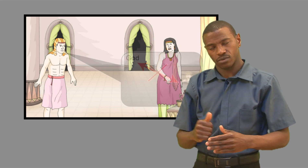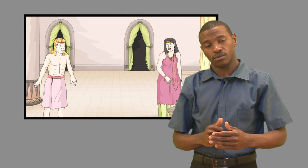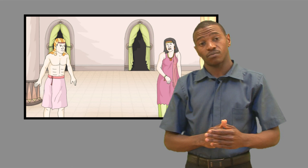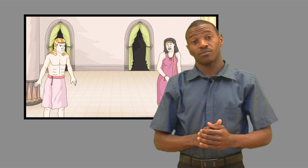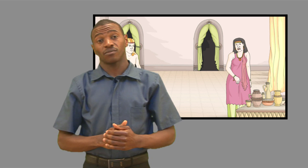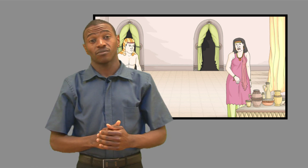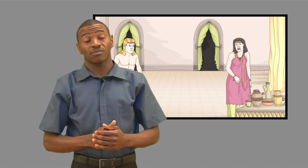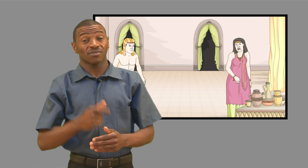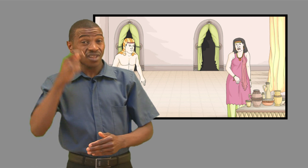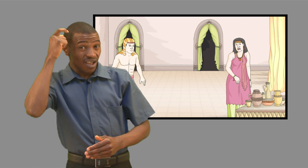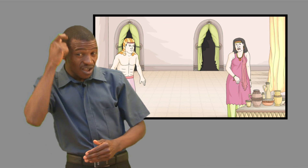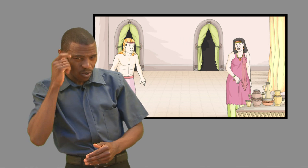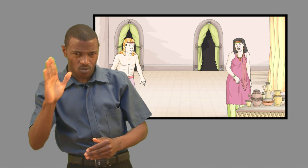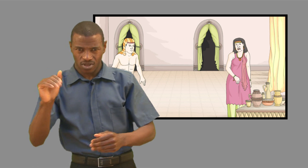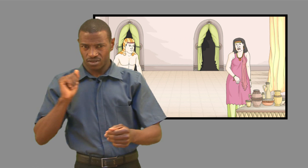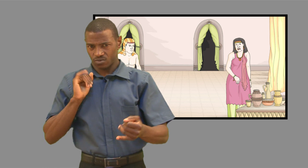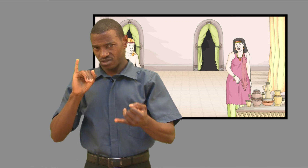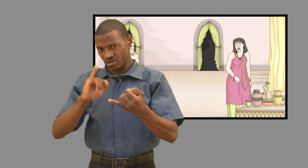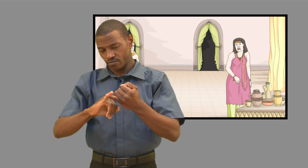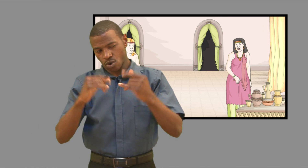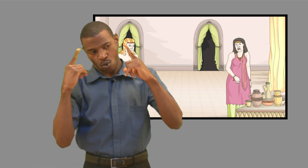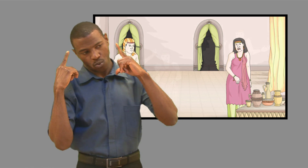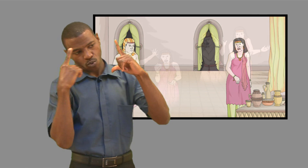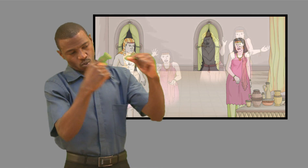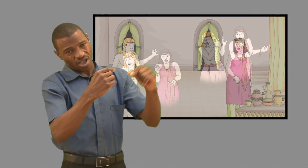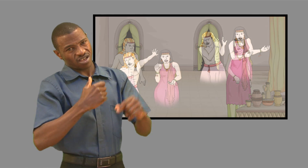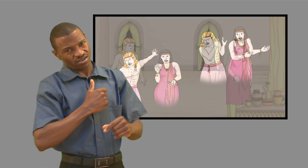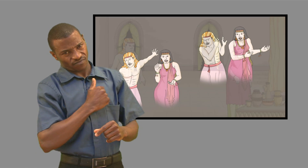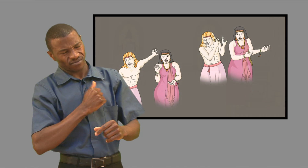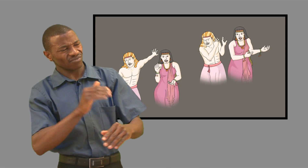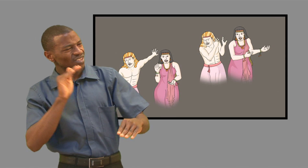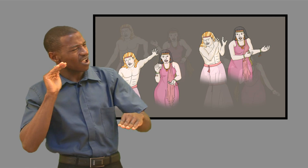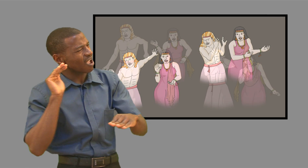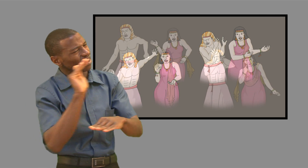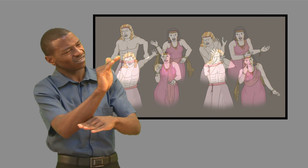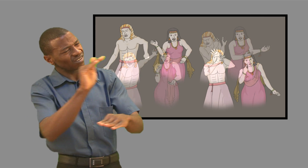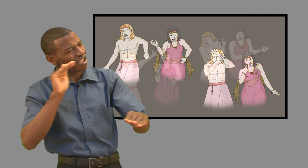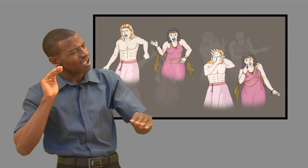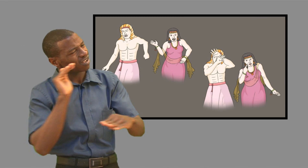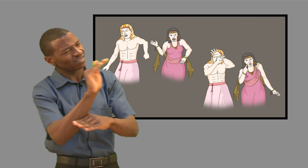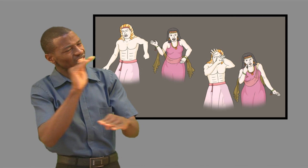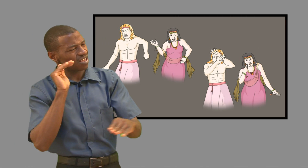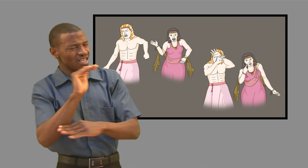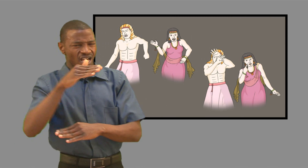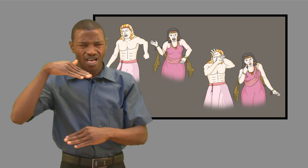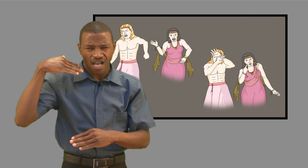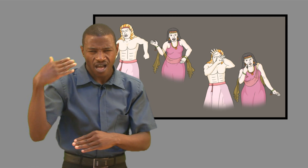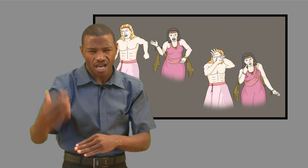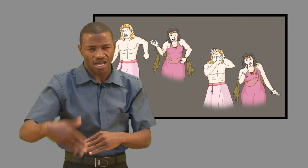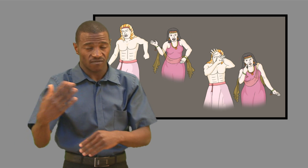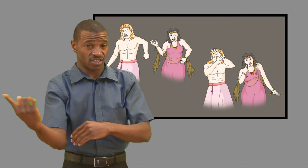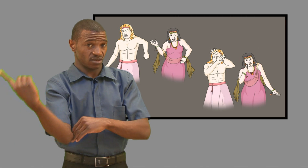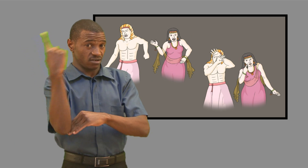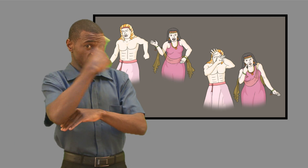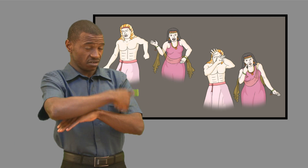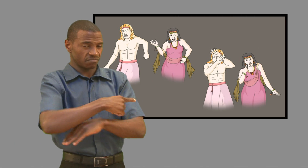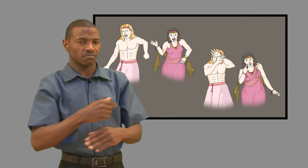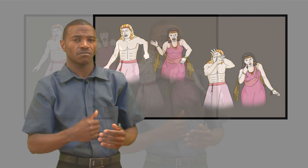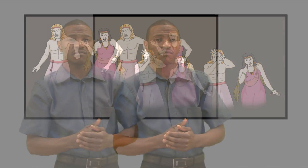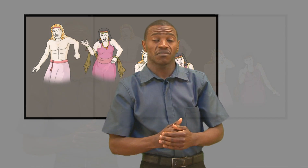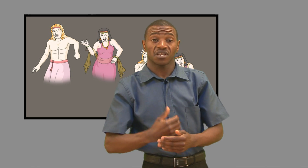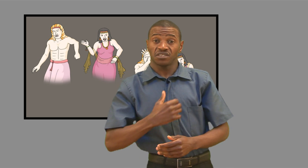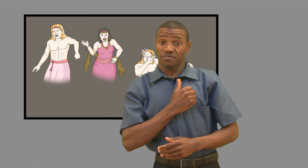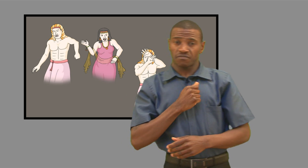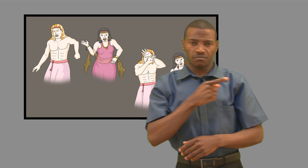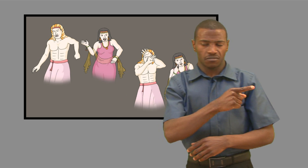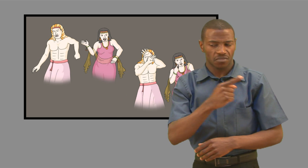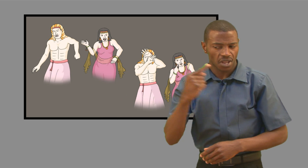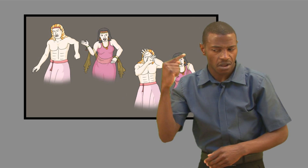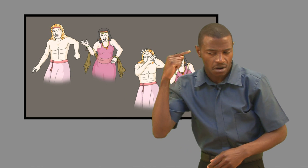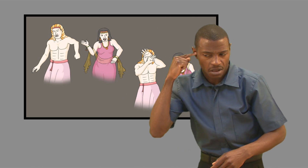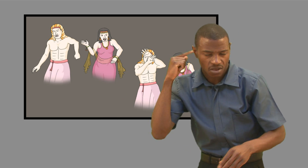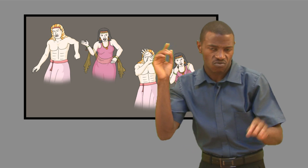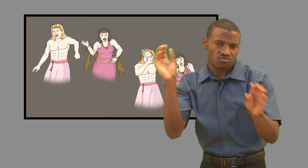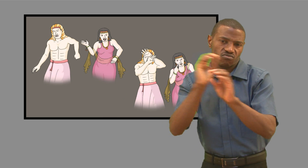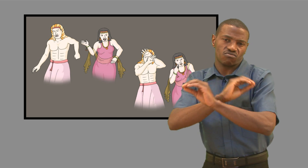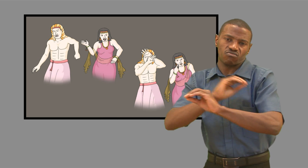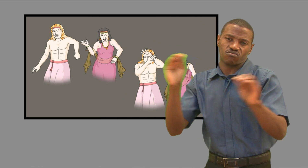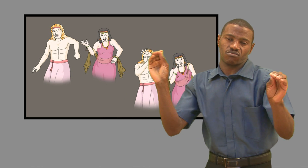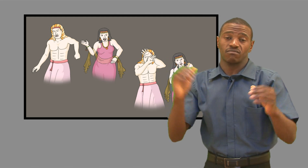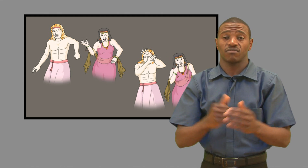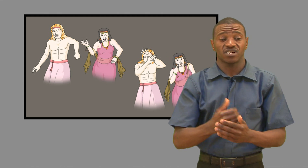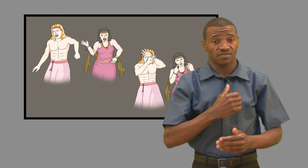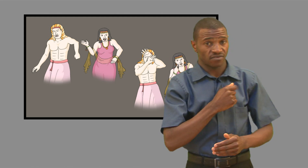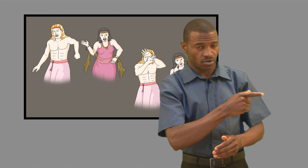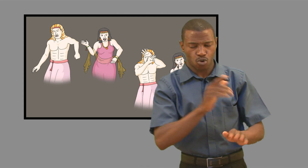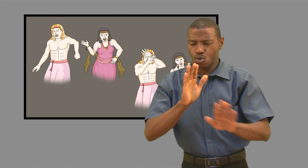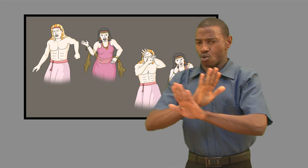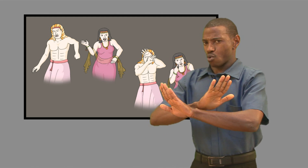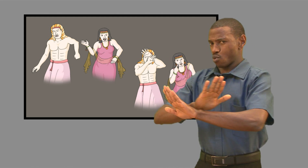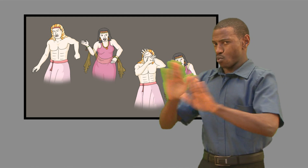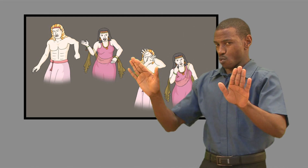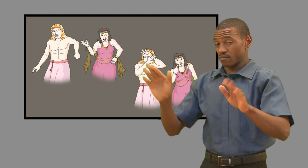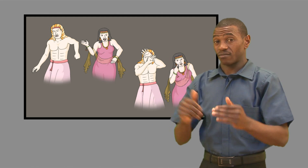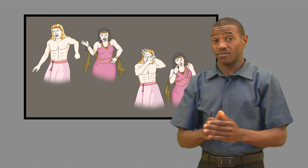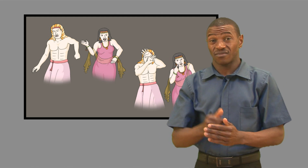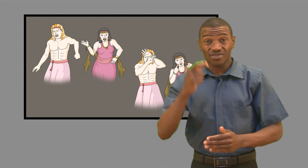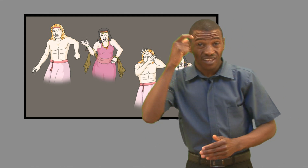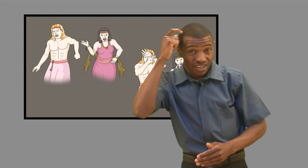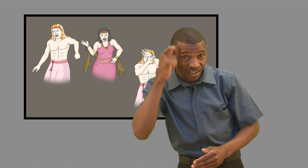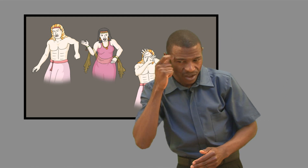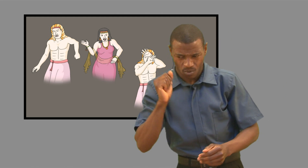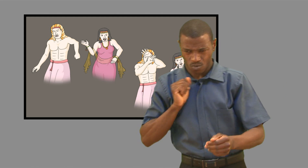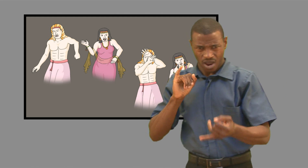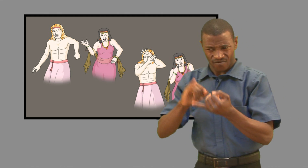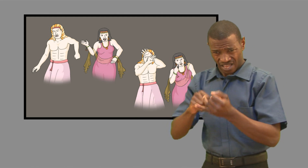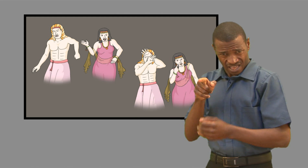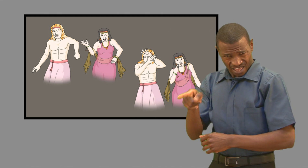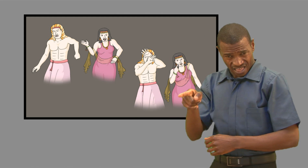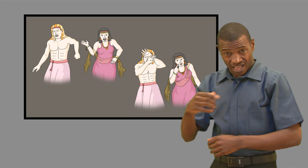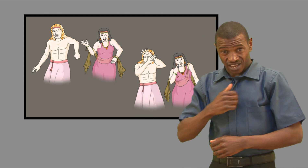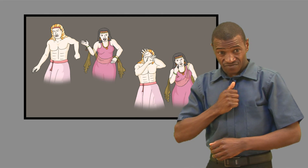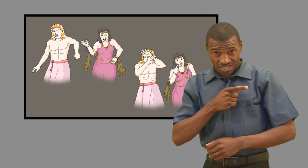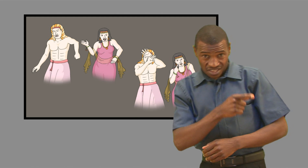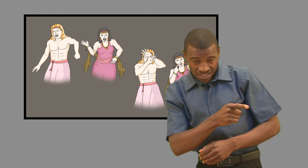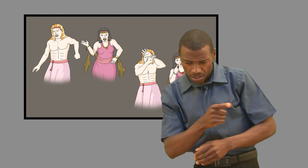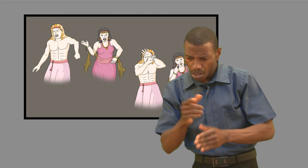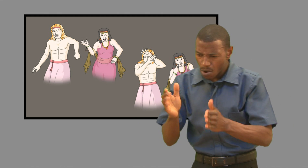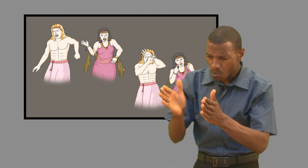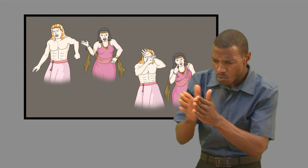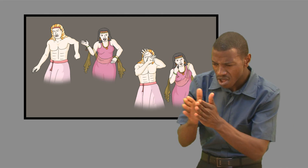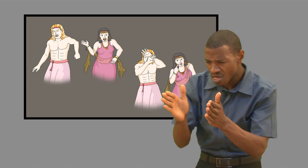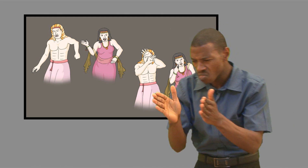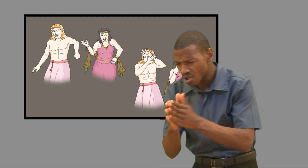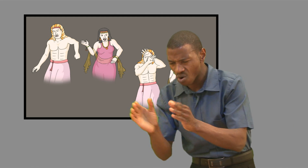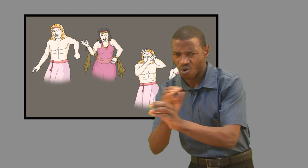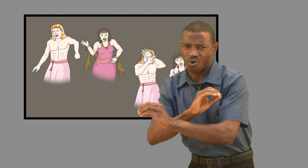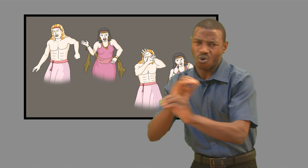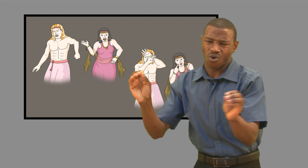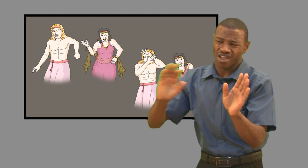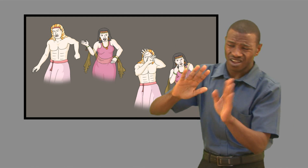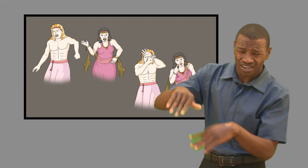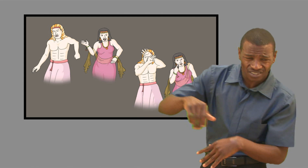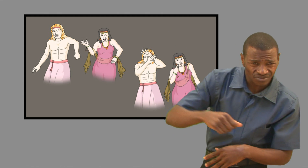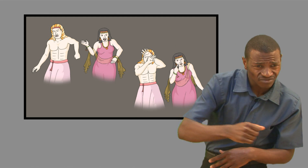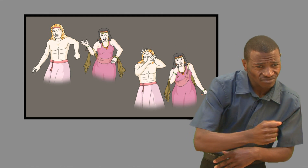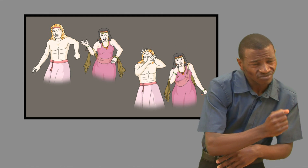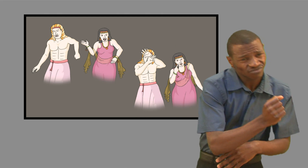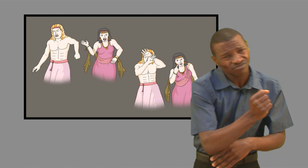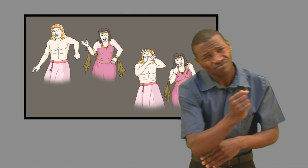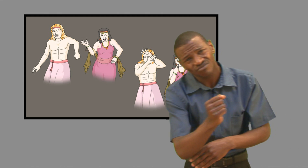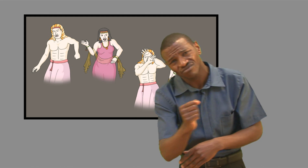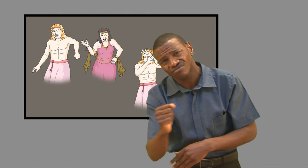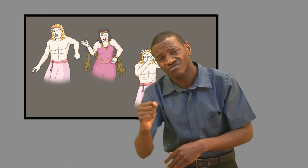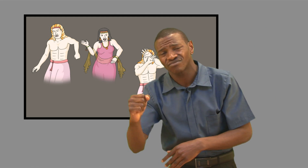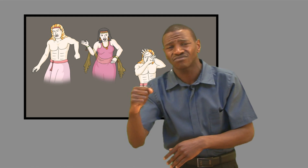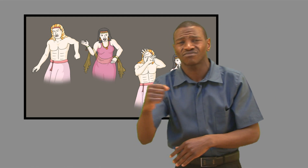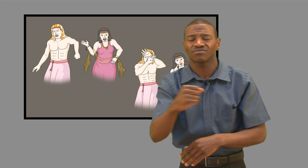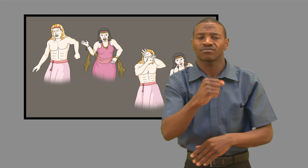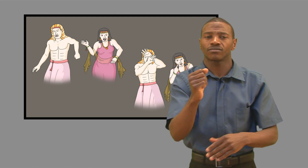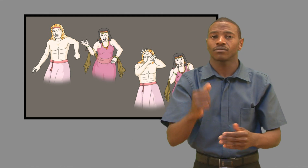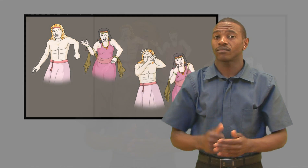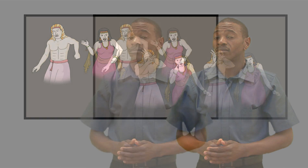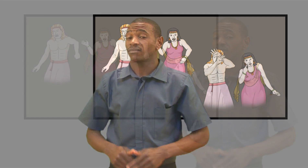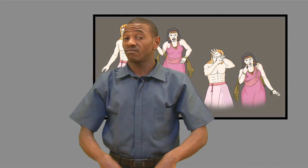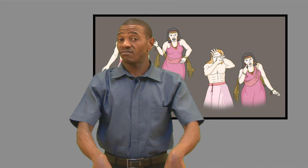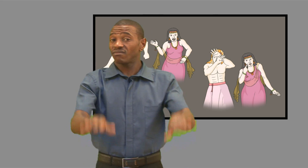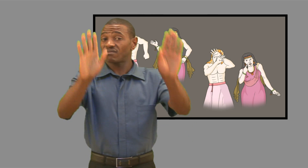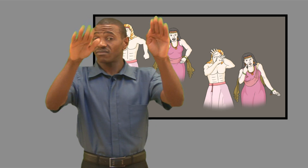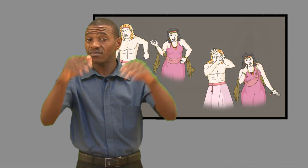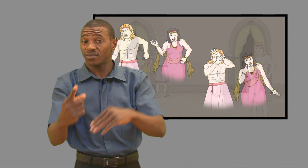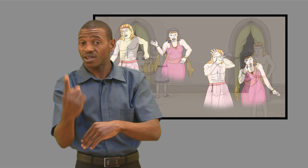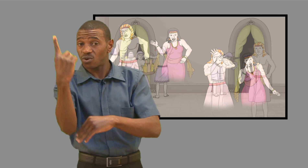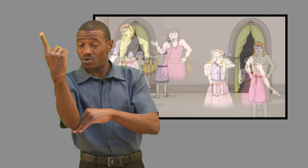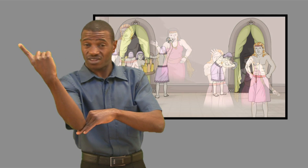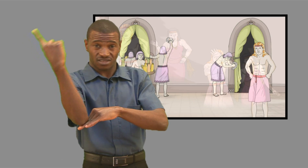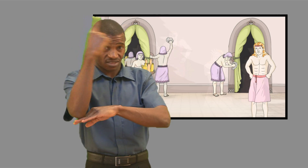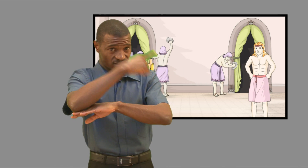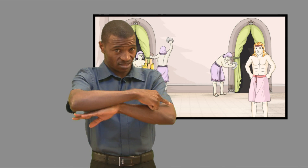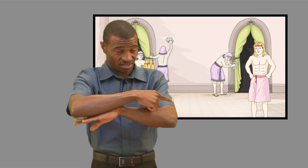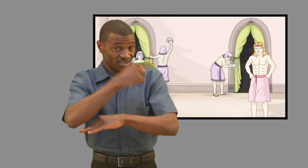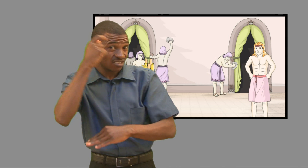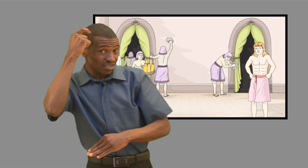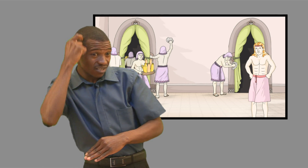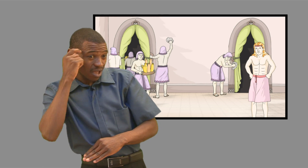Although Potiphar’s wife spoke to Joseph day after day, he refused to go to bed with her or even be near her.